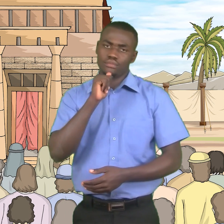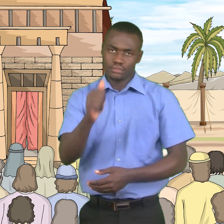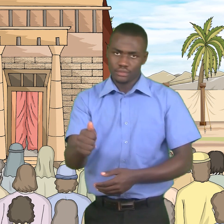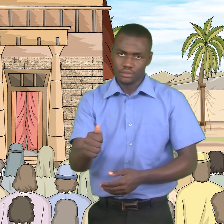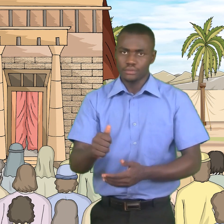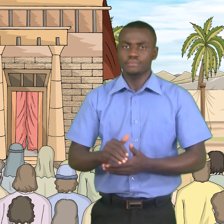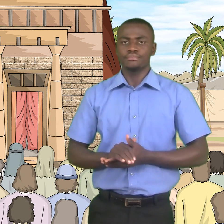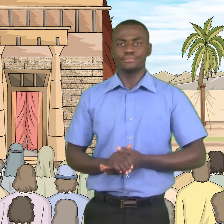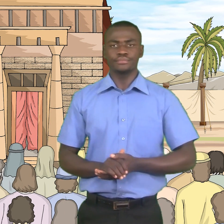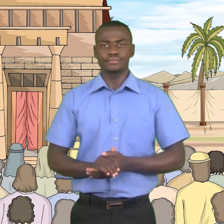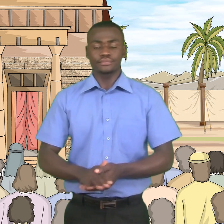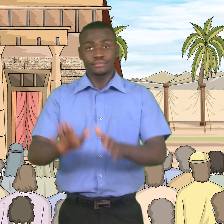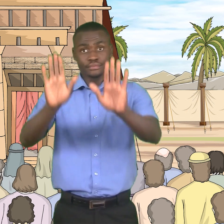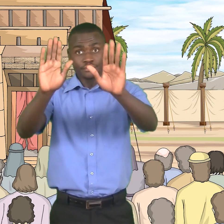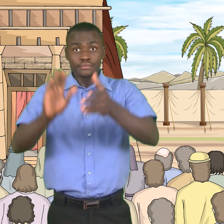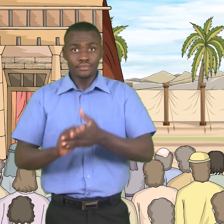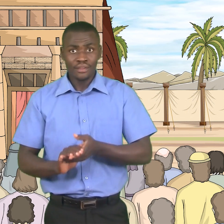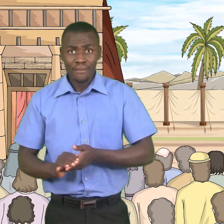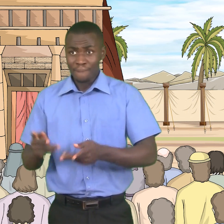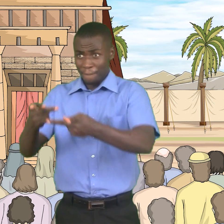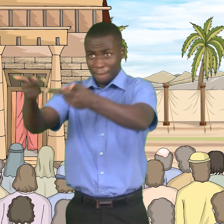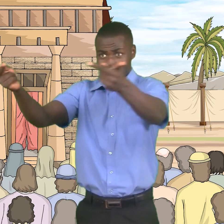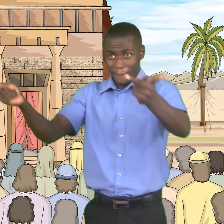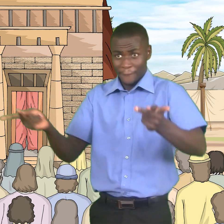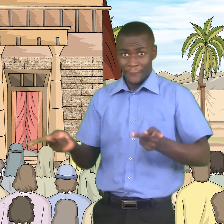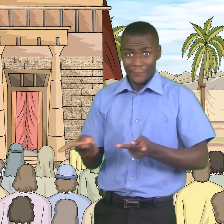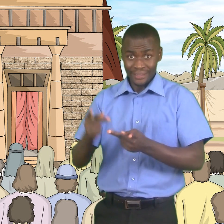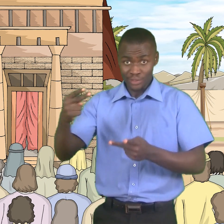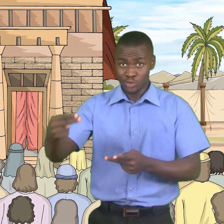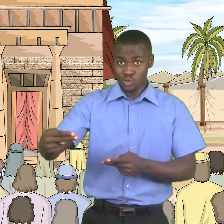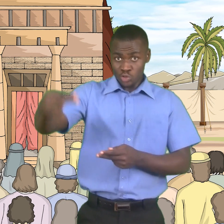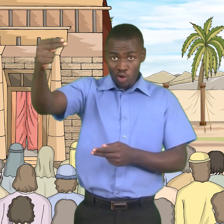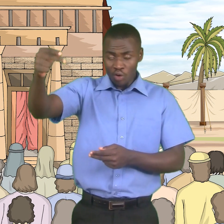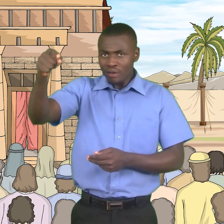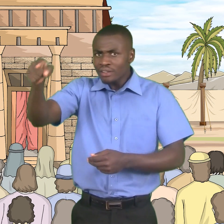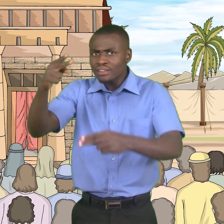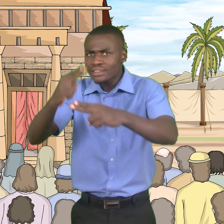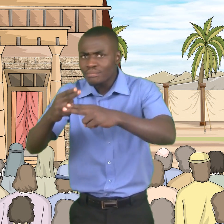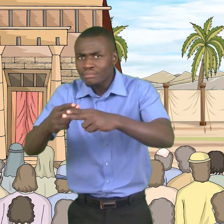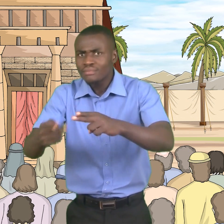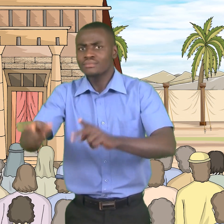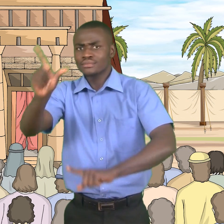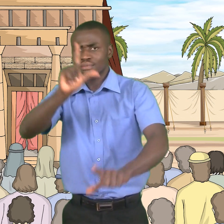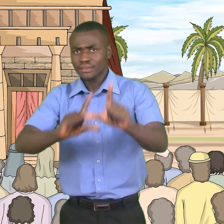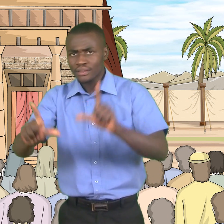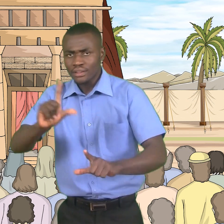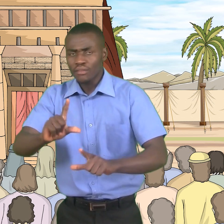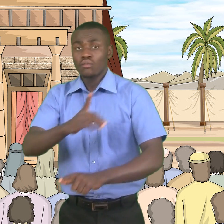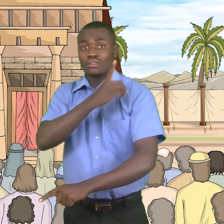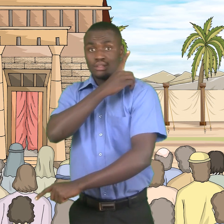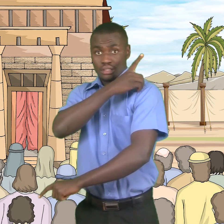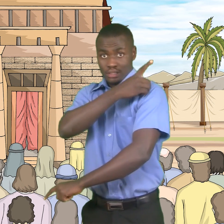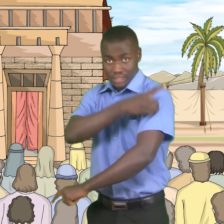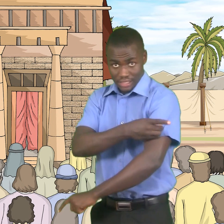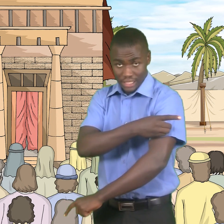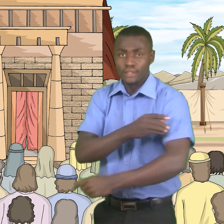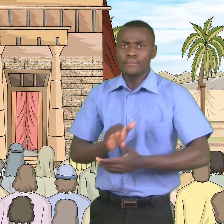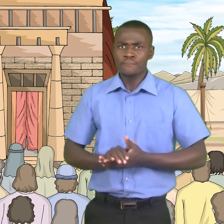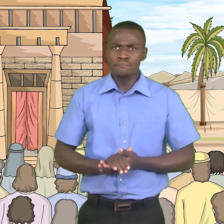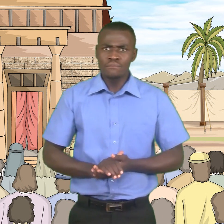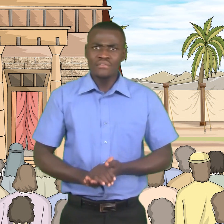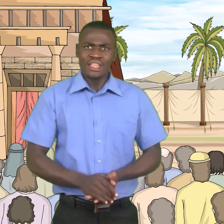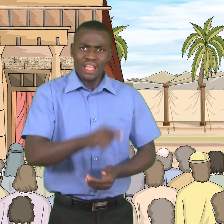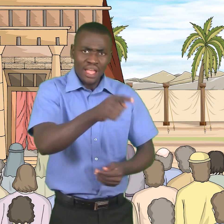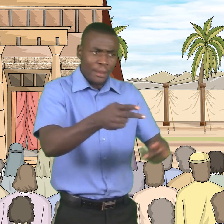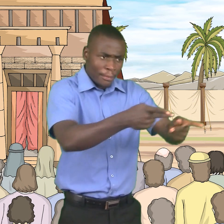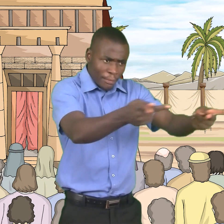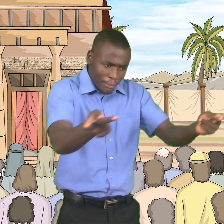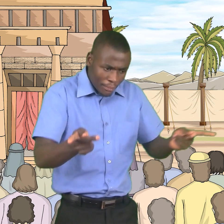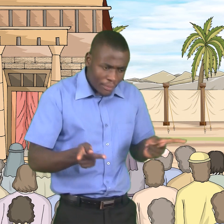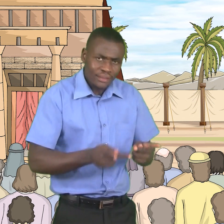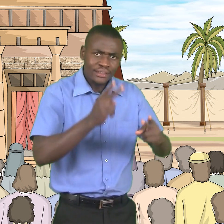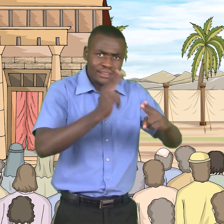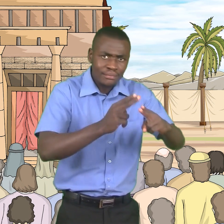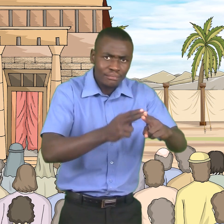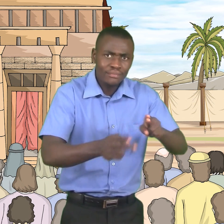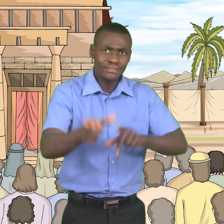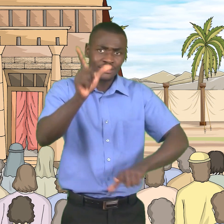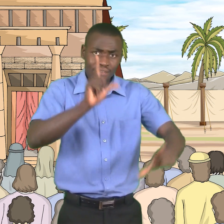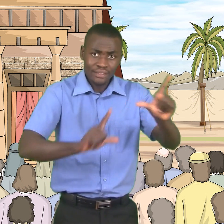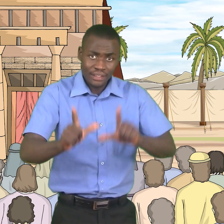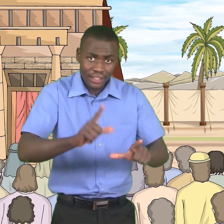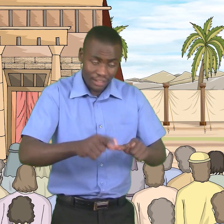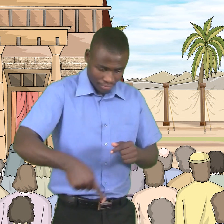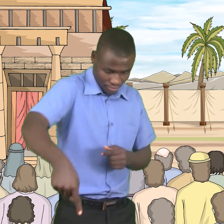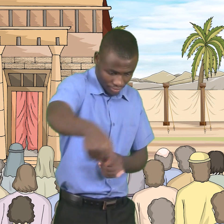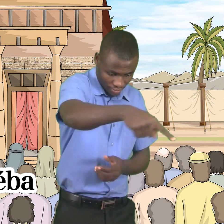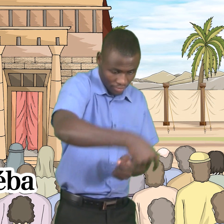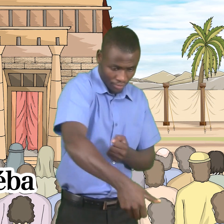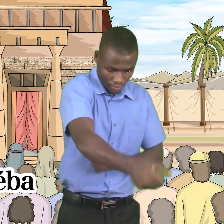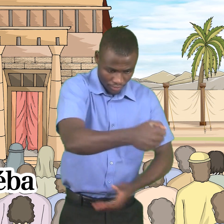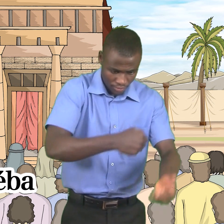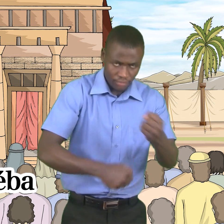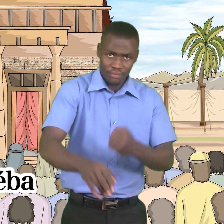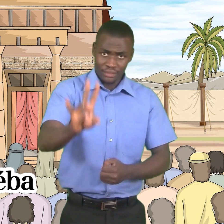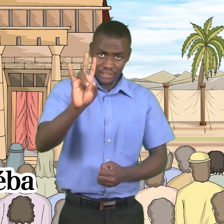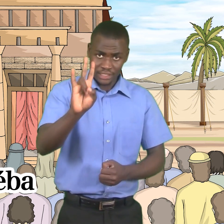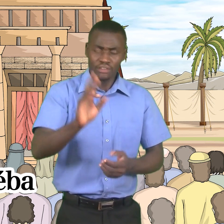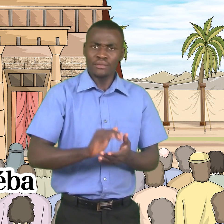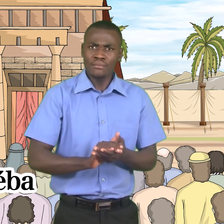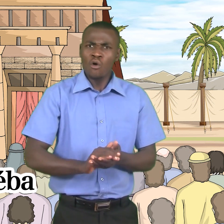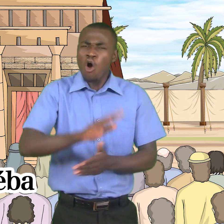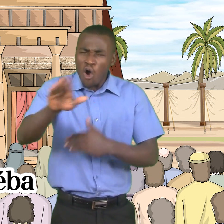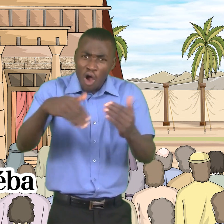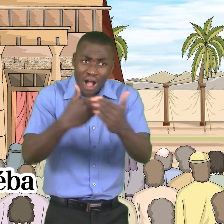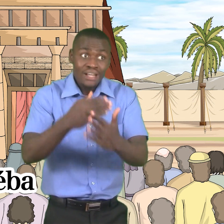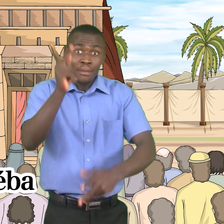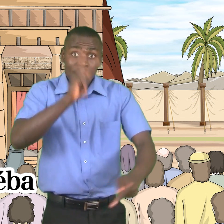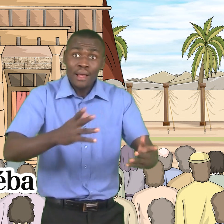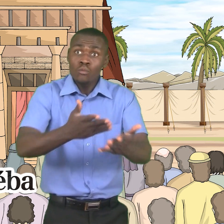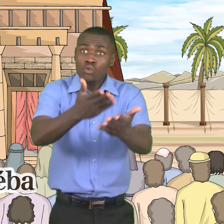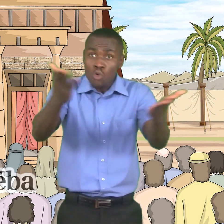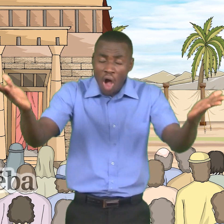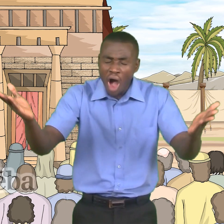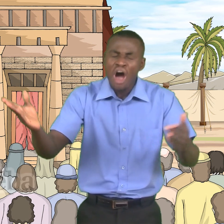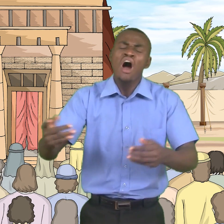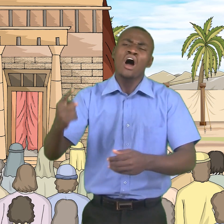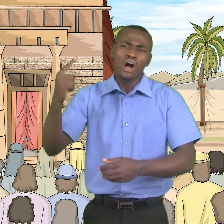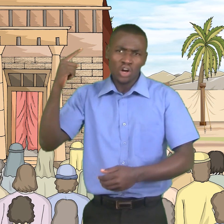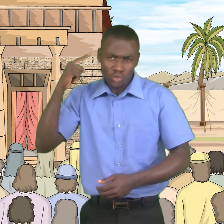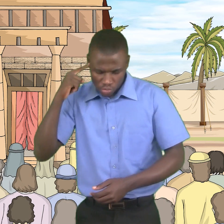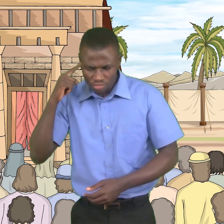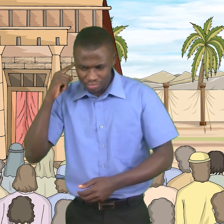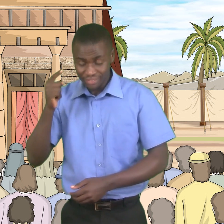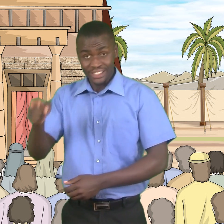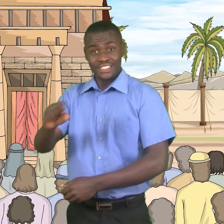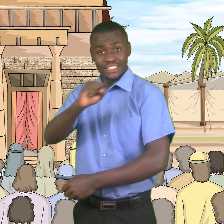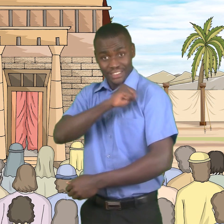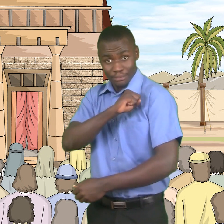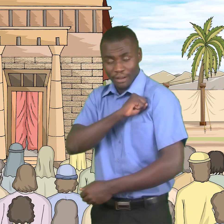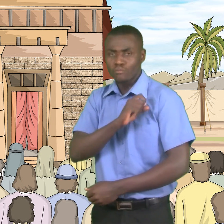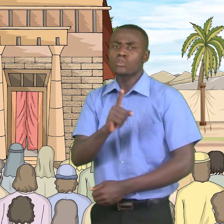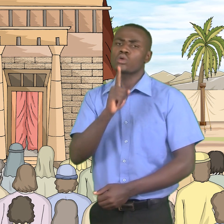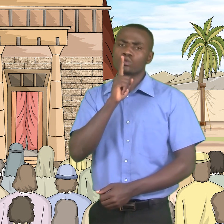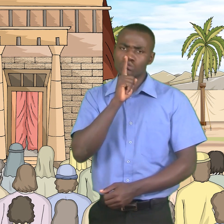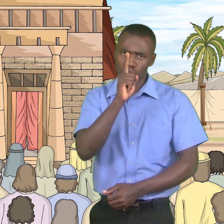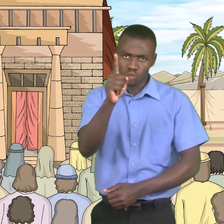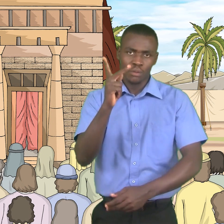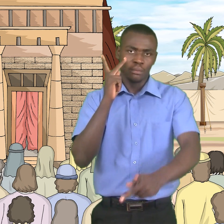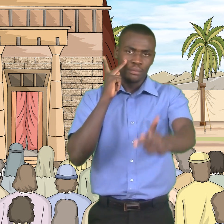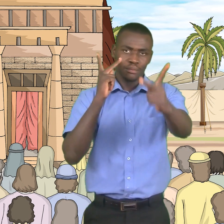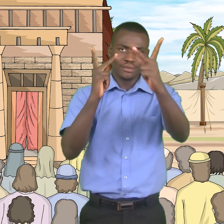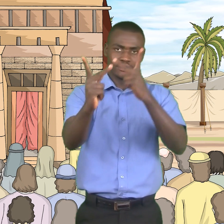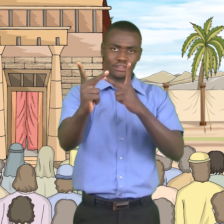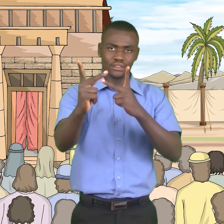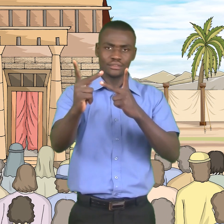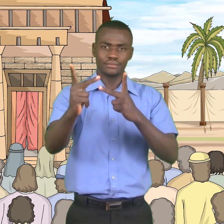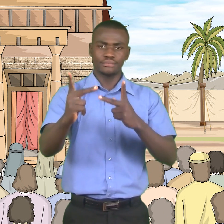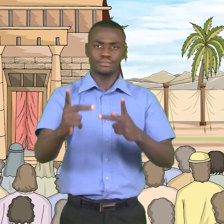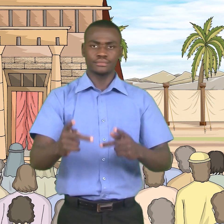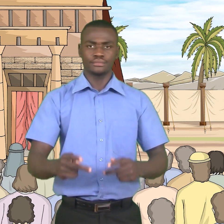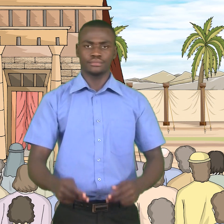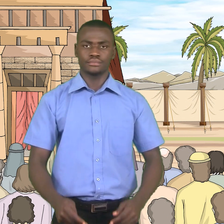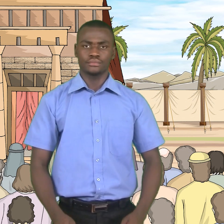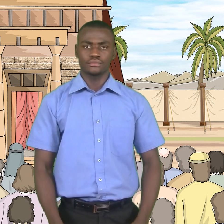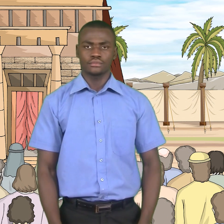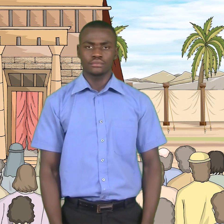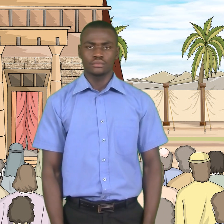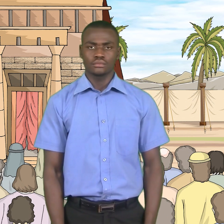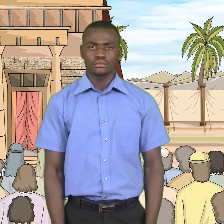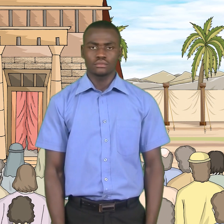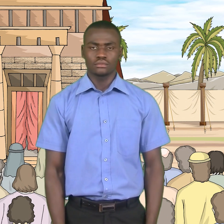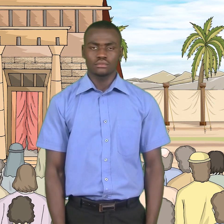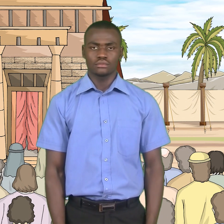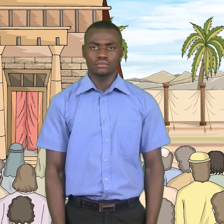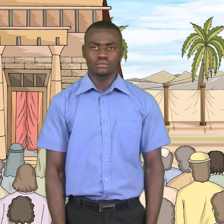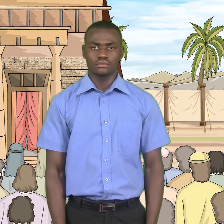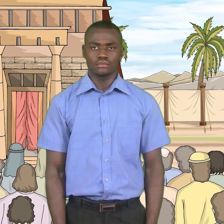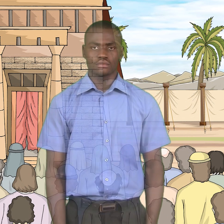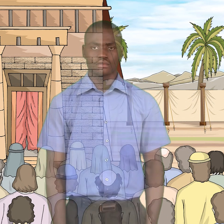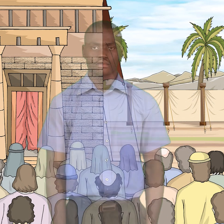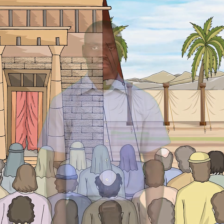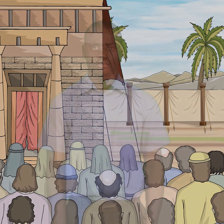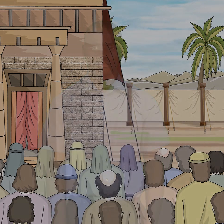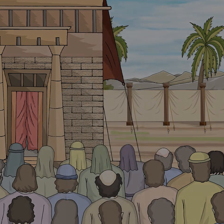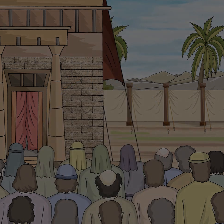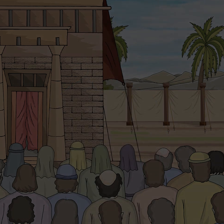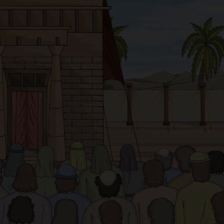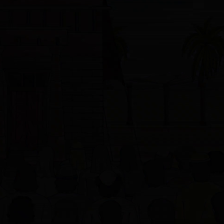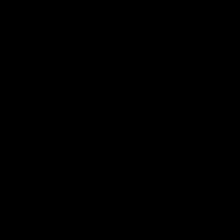And the LORD continued to appear at Shiloh, because there He revealed Himself to Samuel by His word.